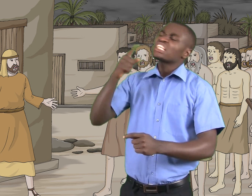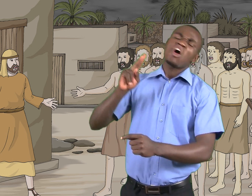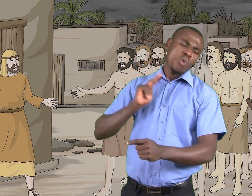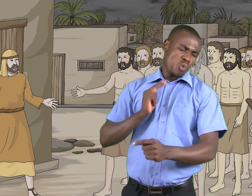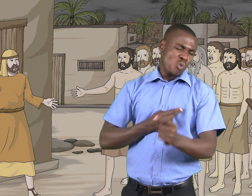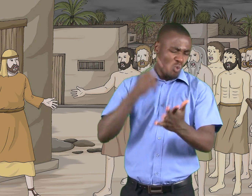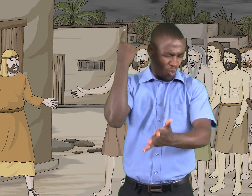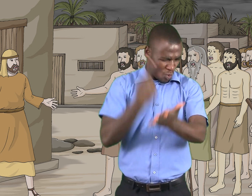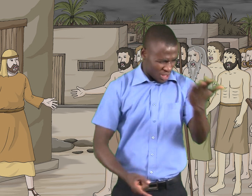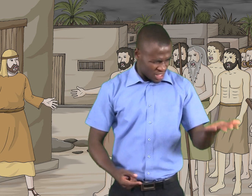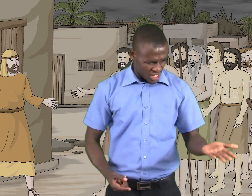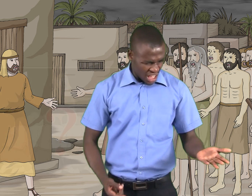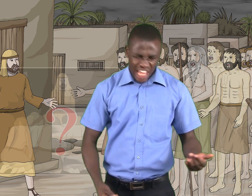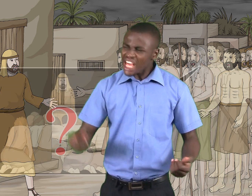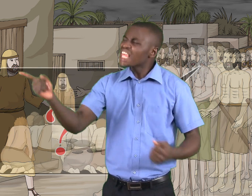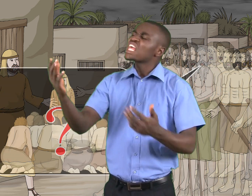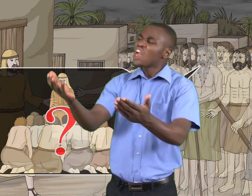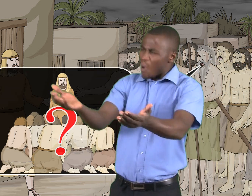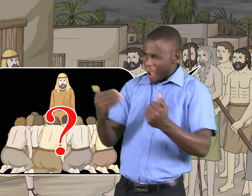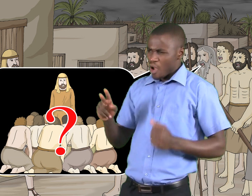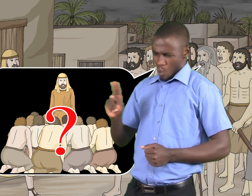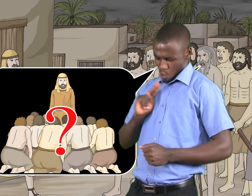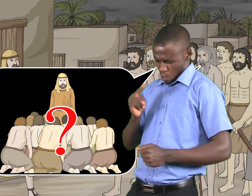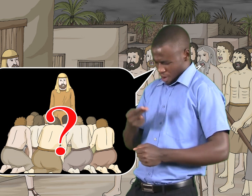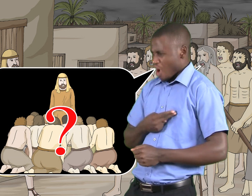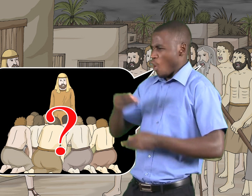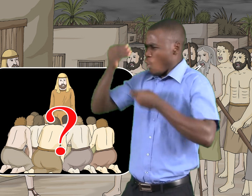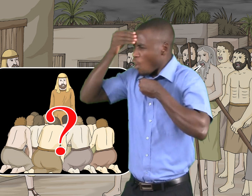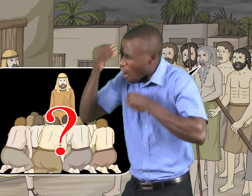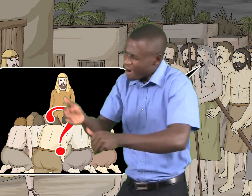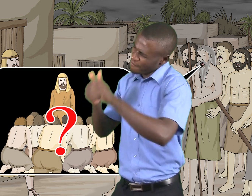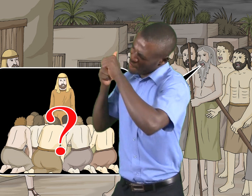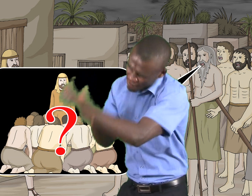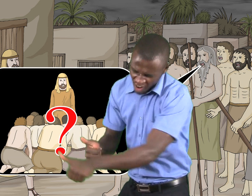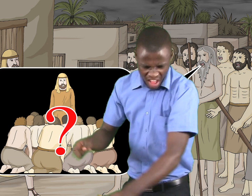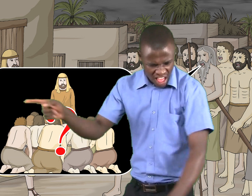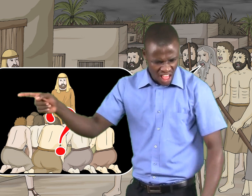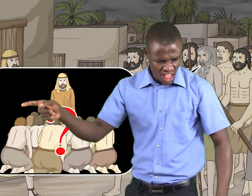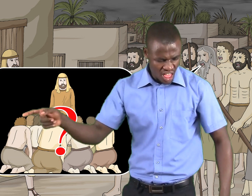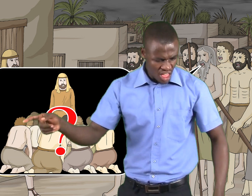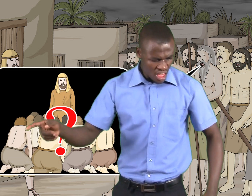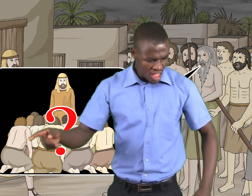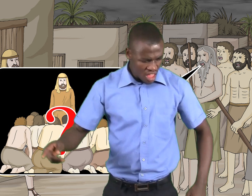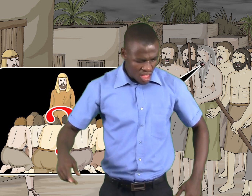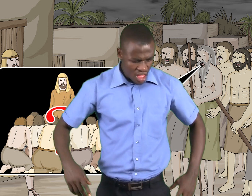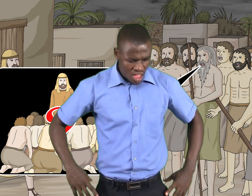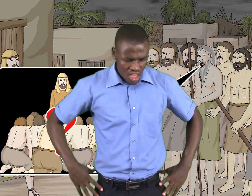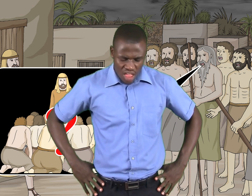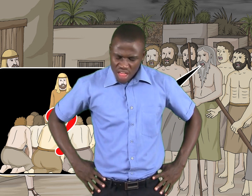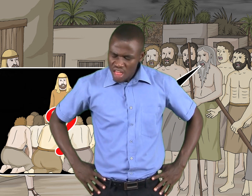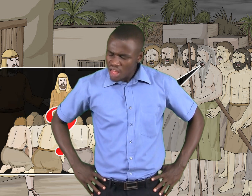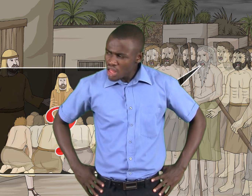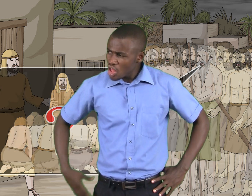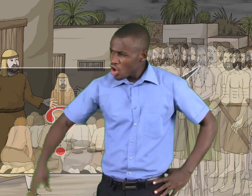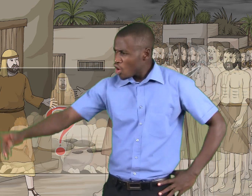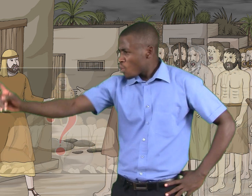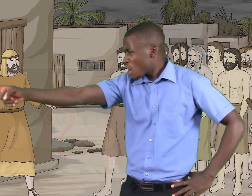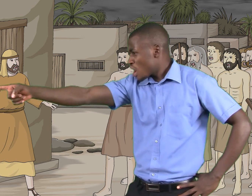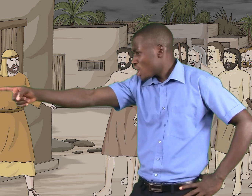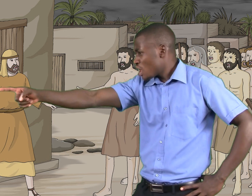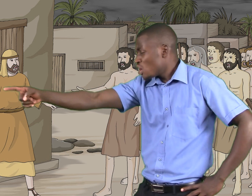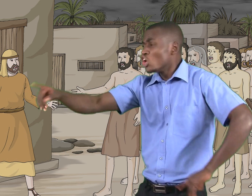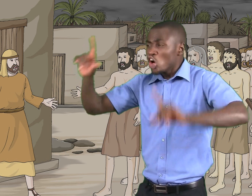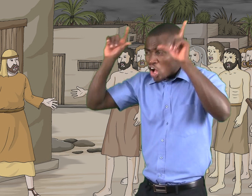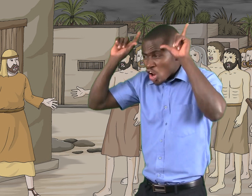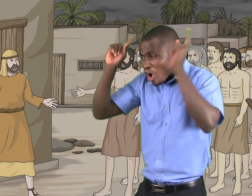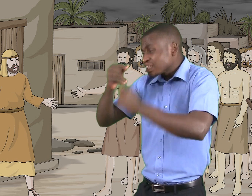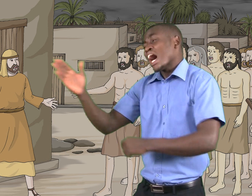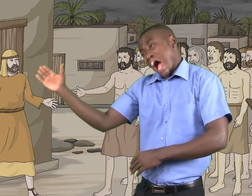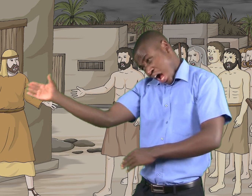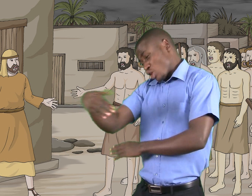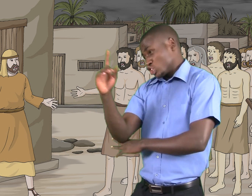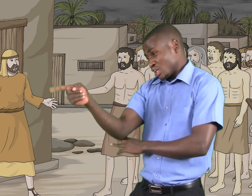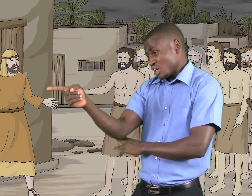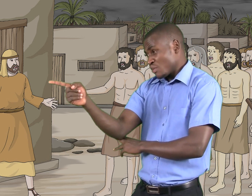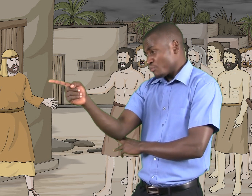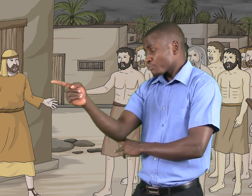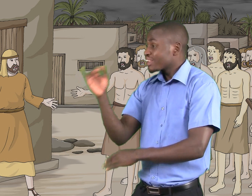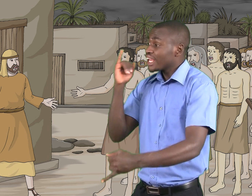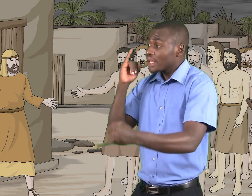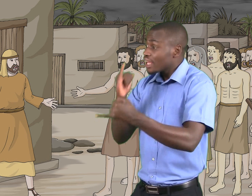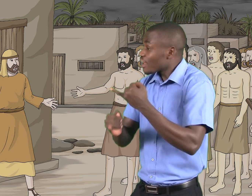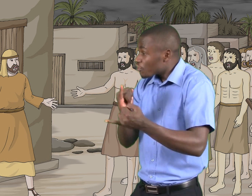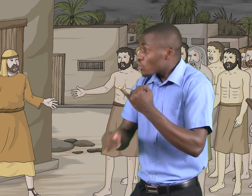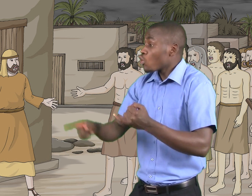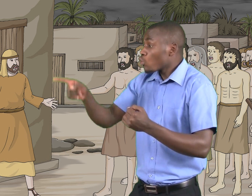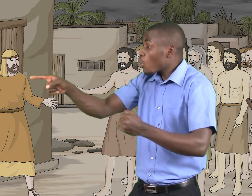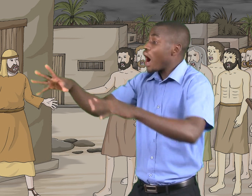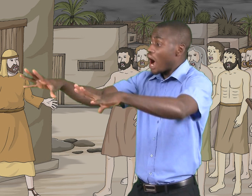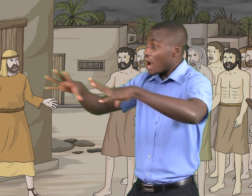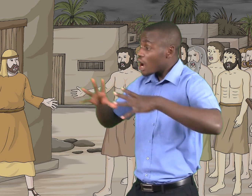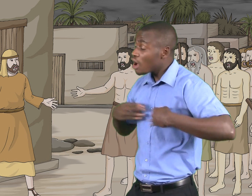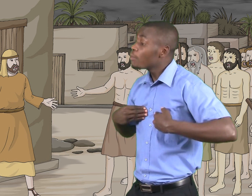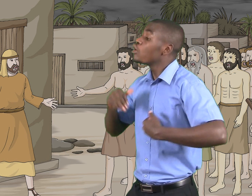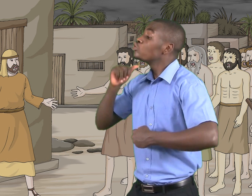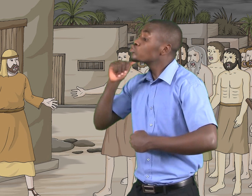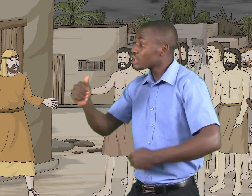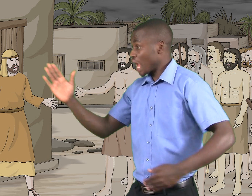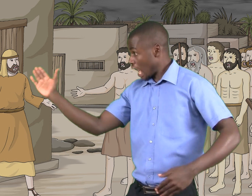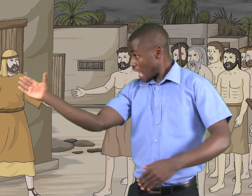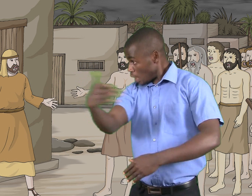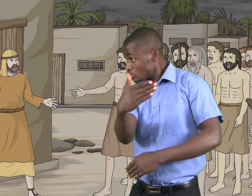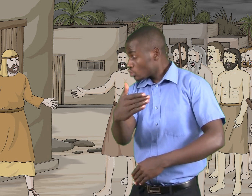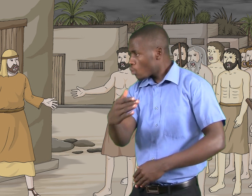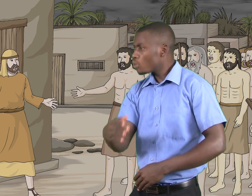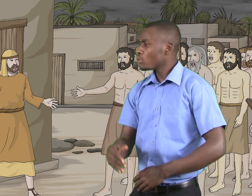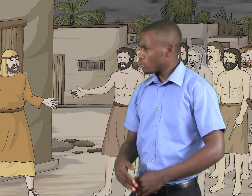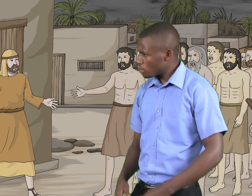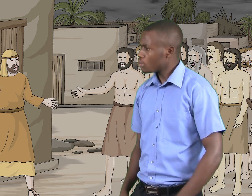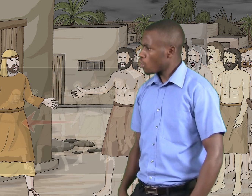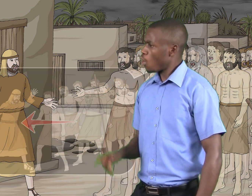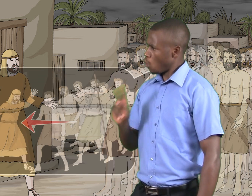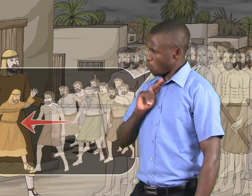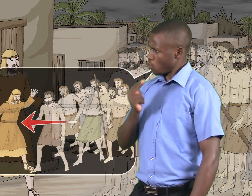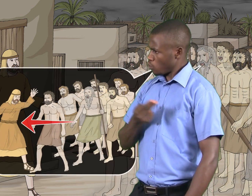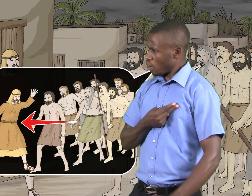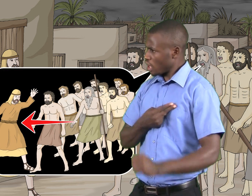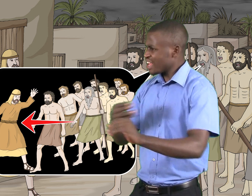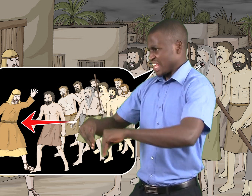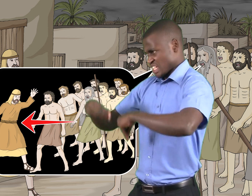And they declared, “This one came here as a foreigner, and he is already acting like a judge!